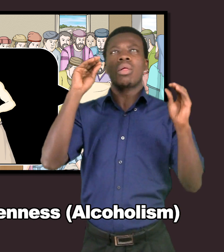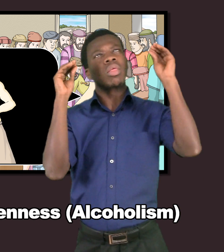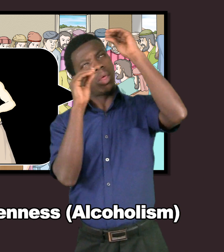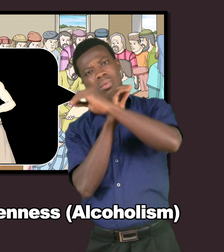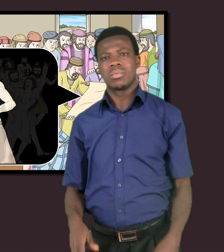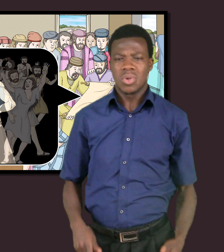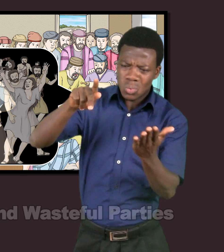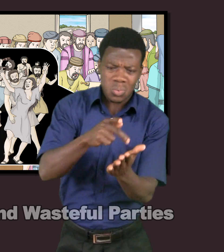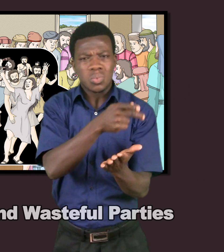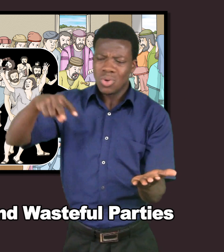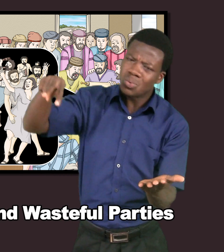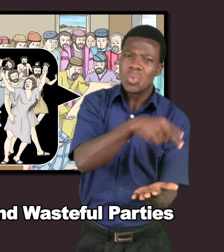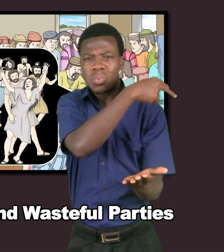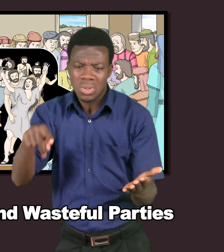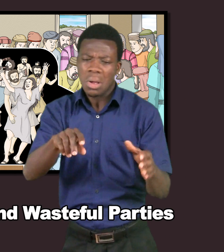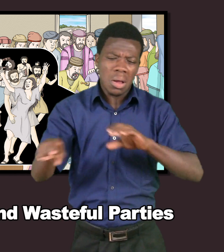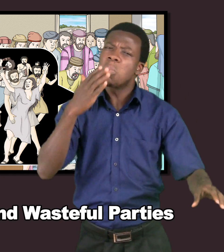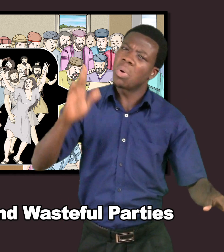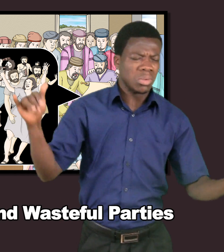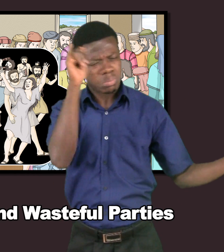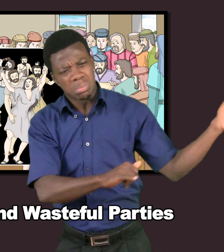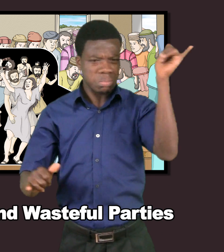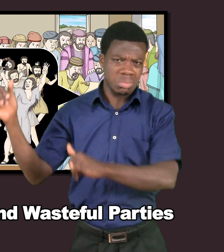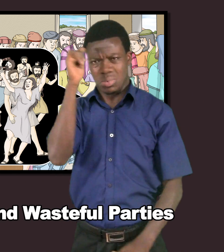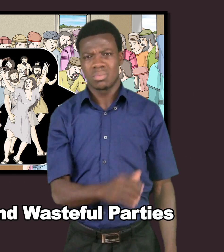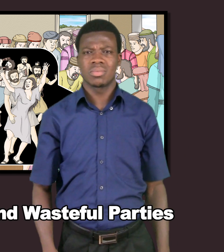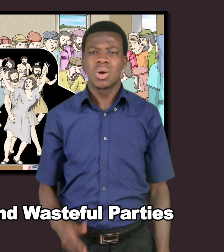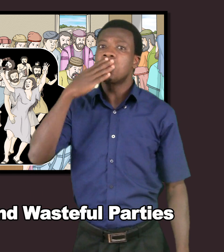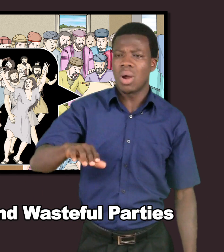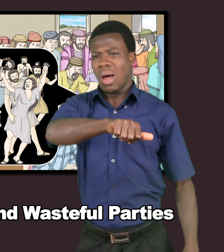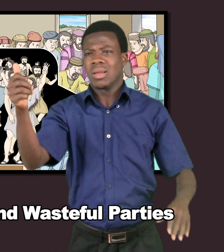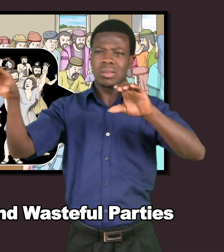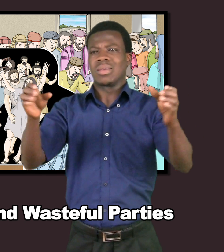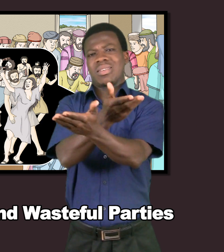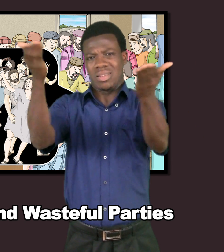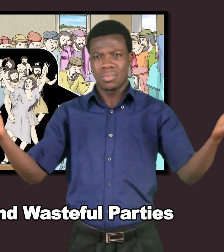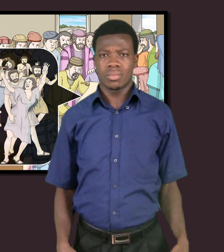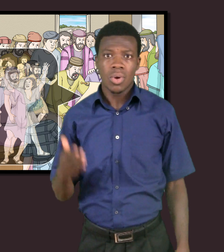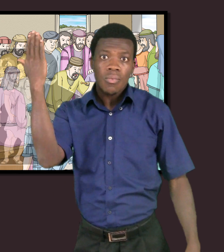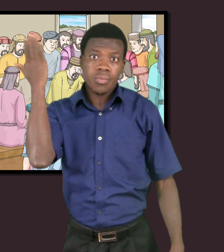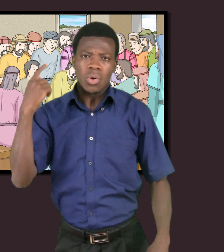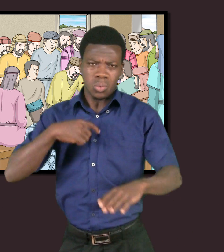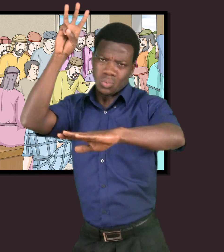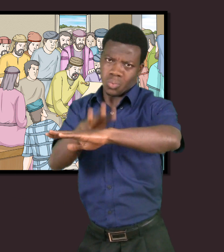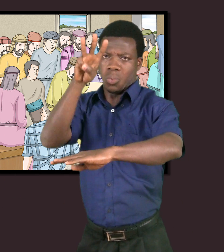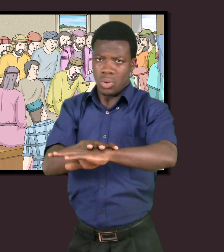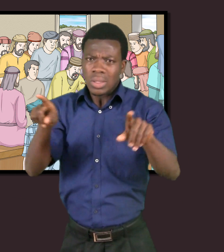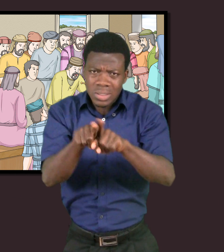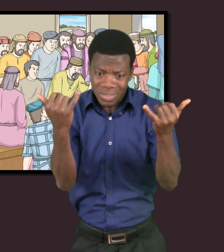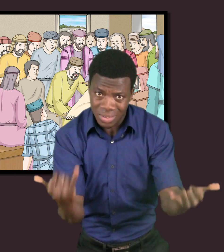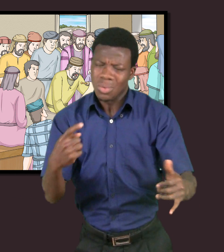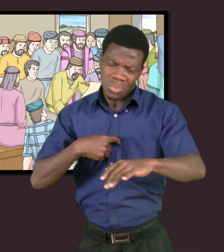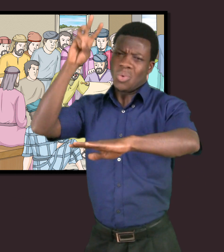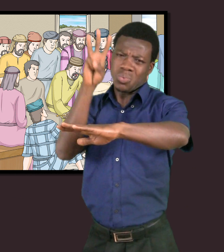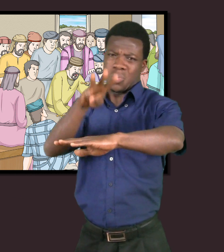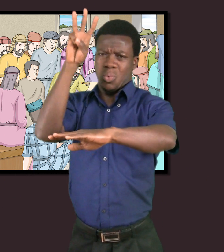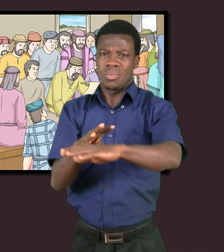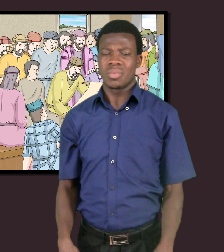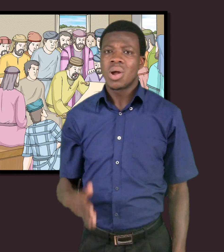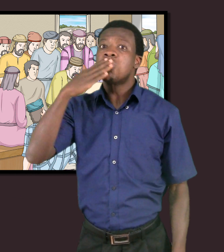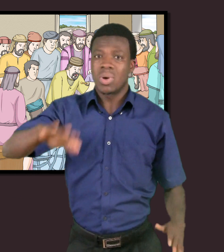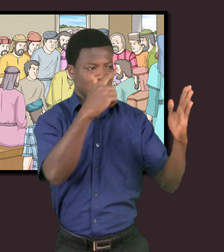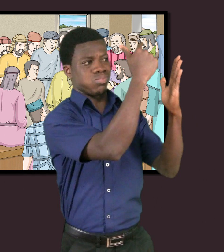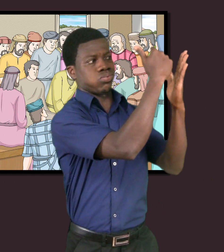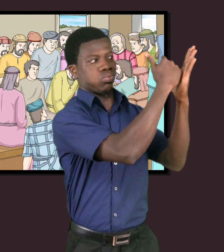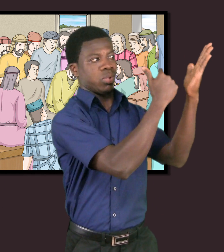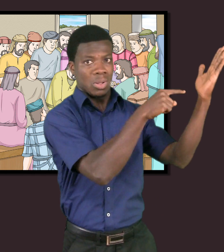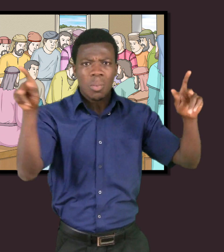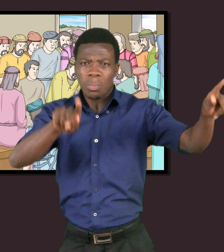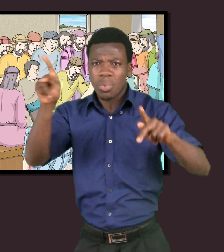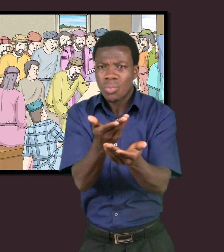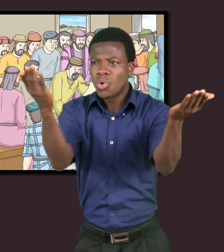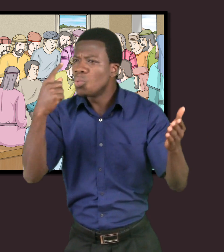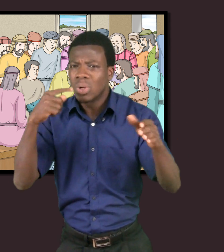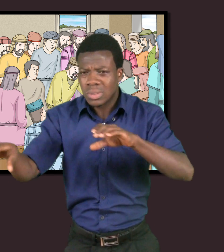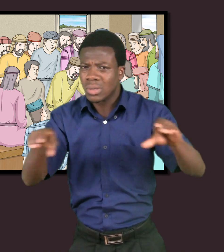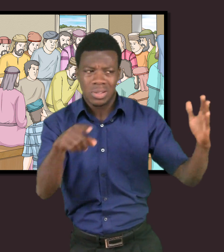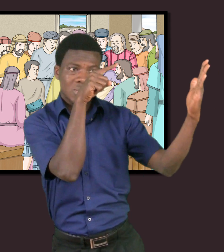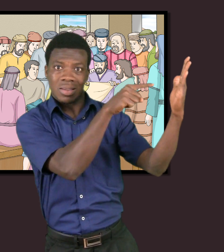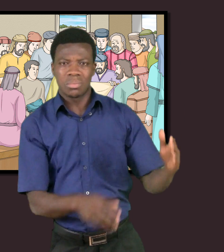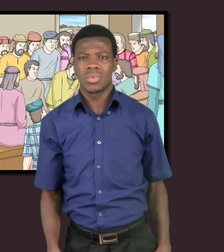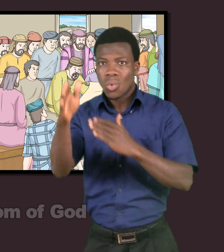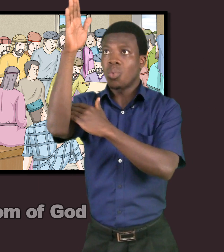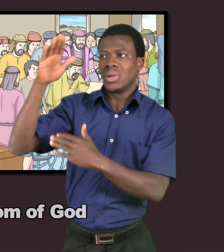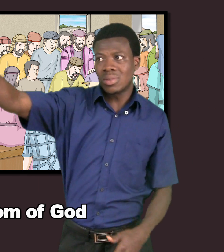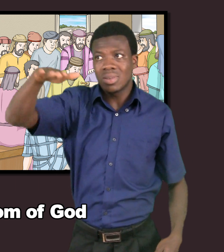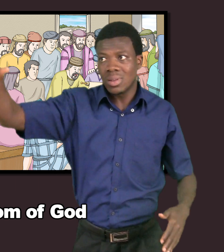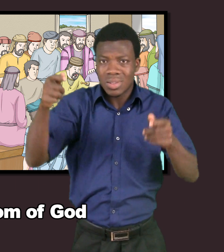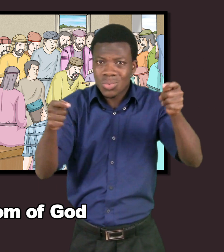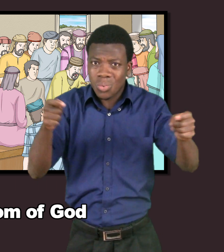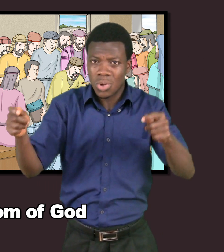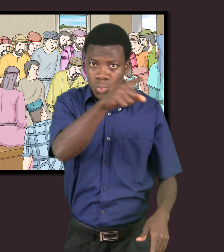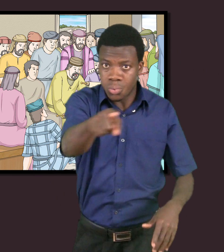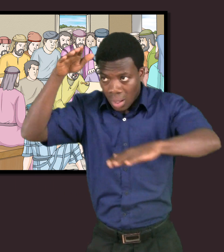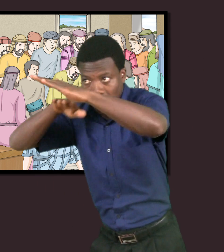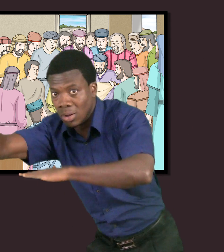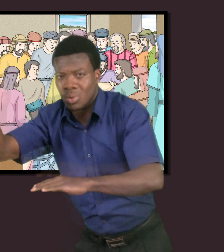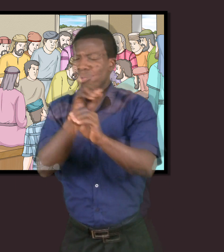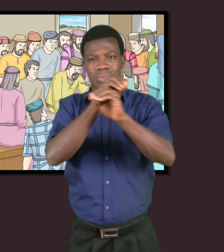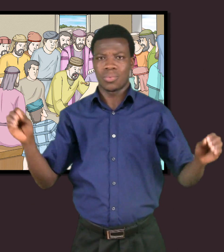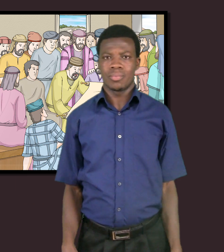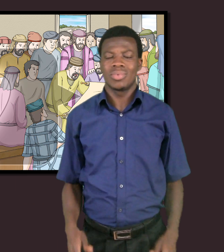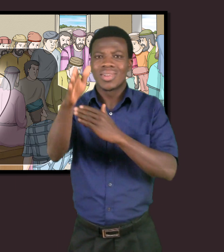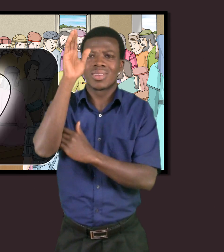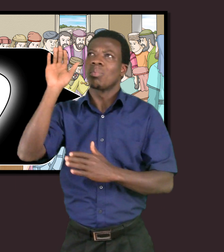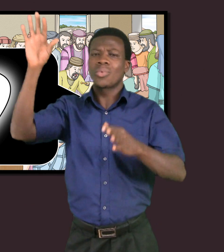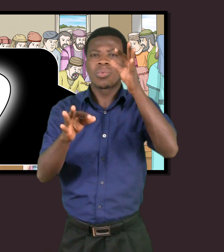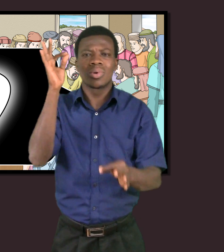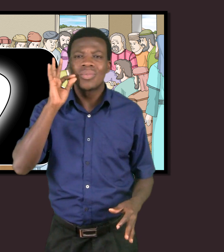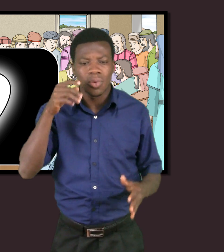I warn you, as I did before, that those who practice such things will not inherit the kingdom of God.